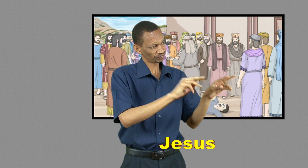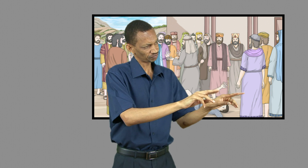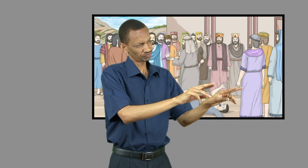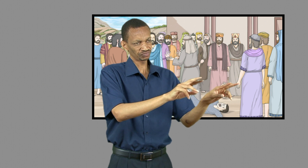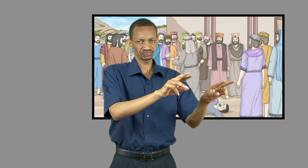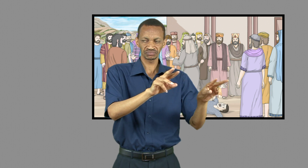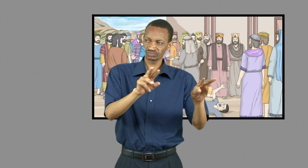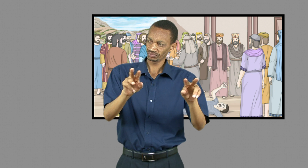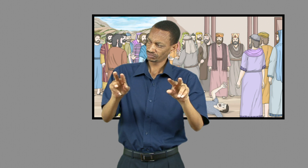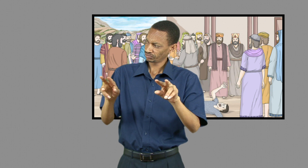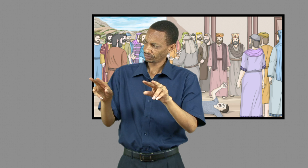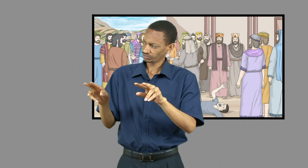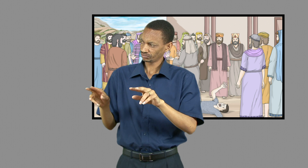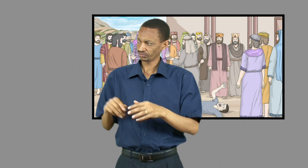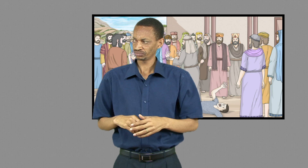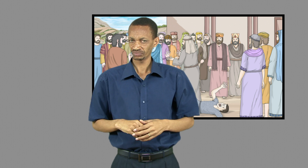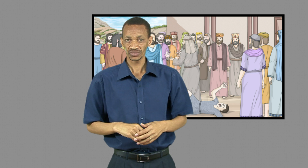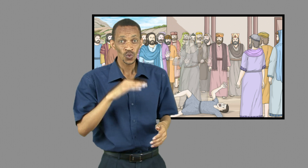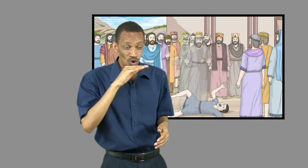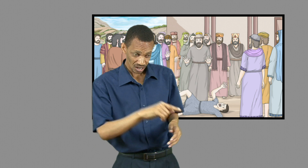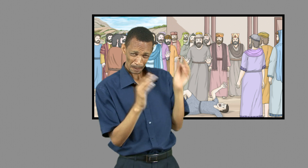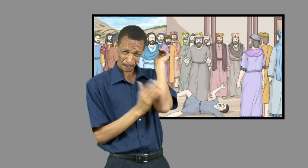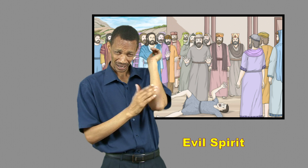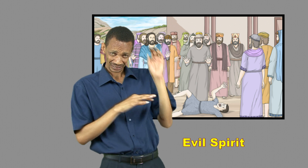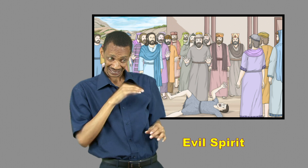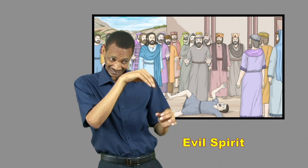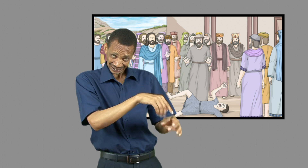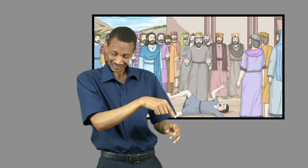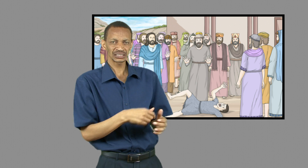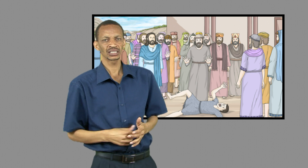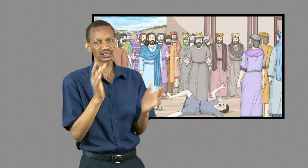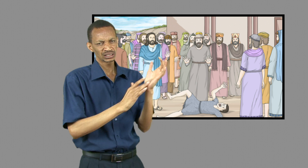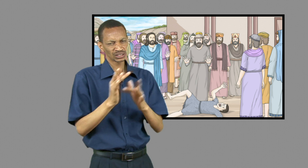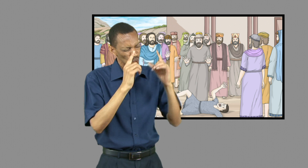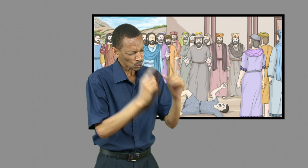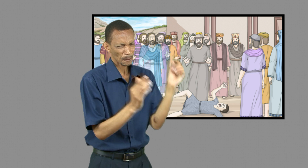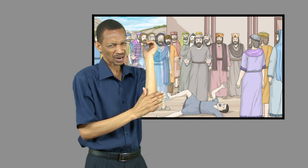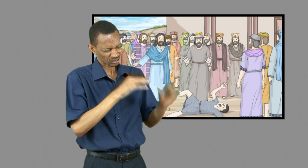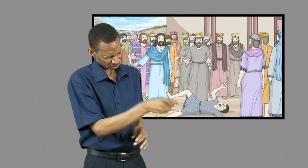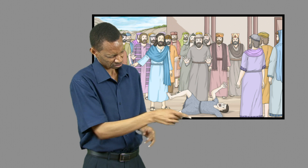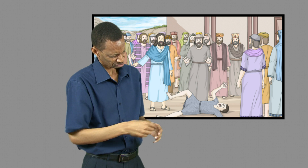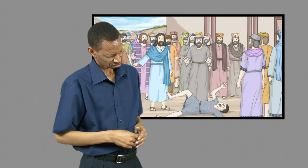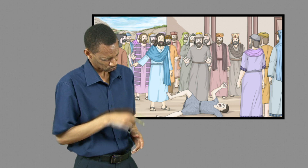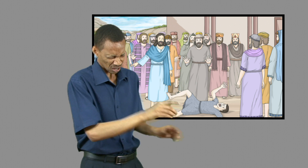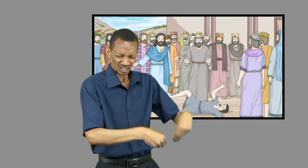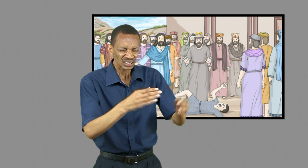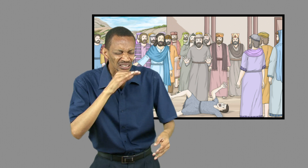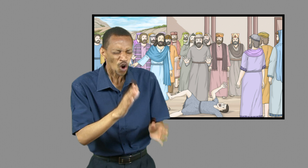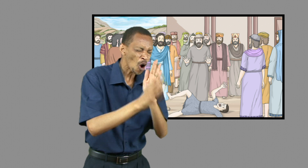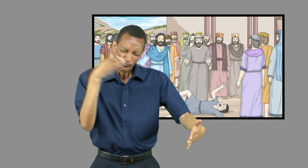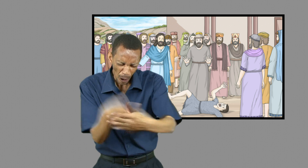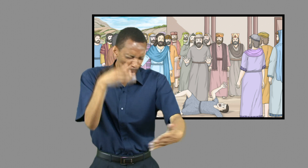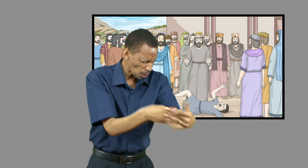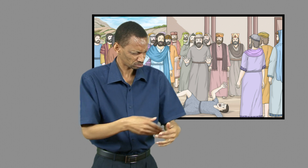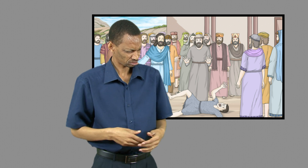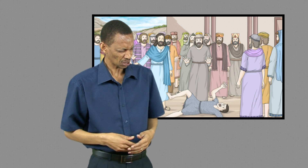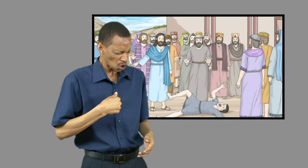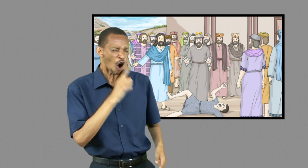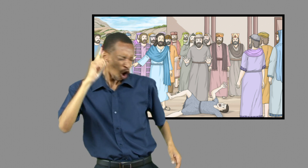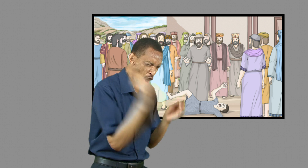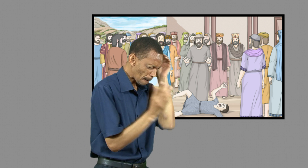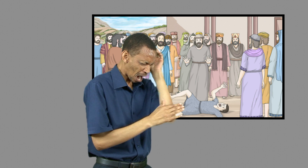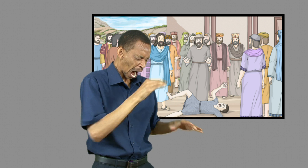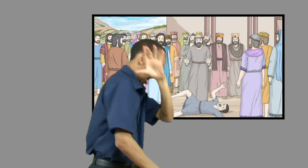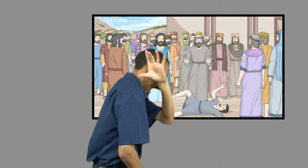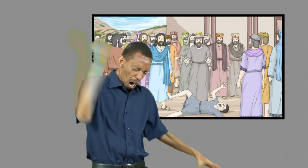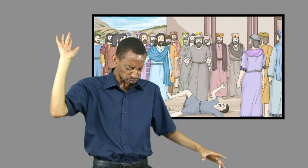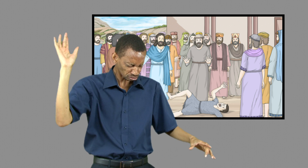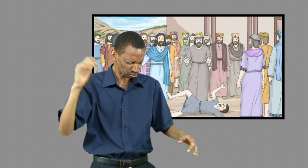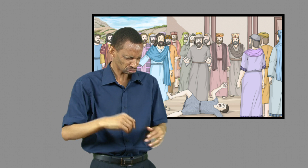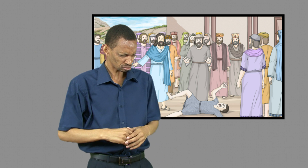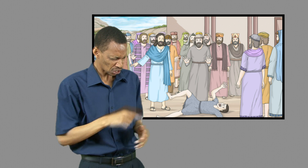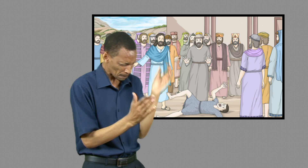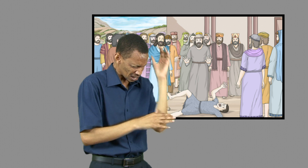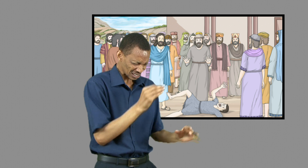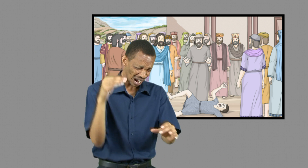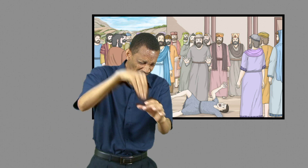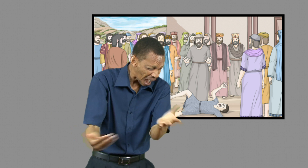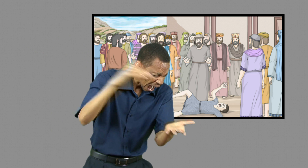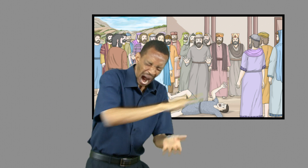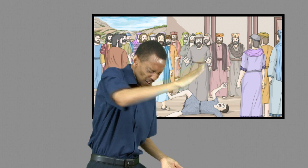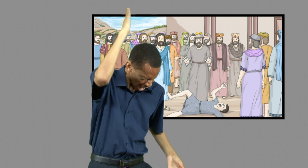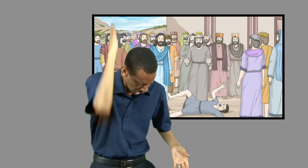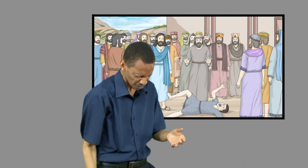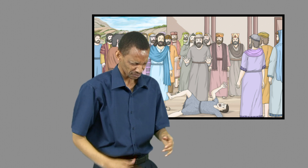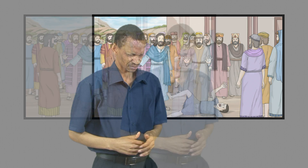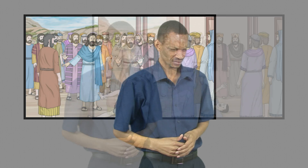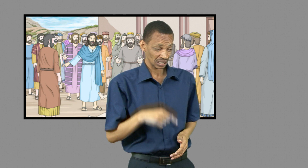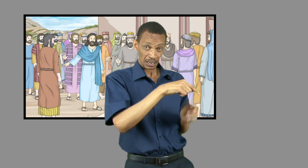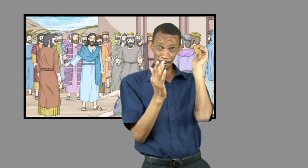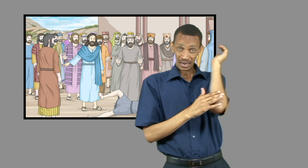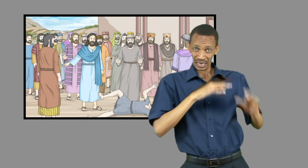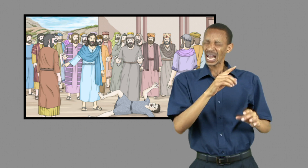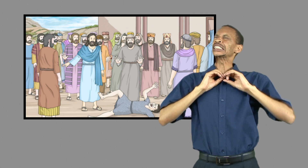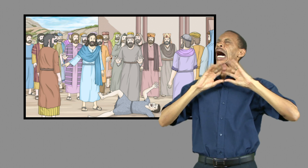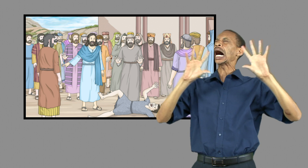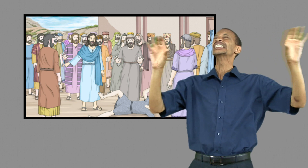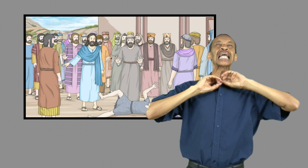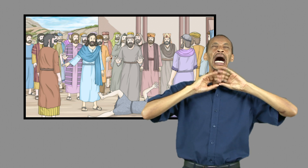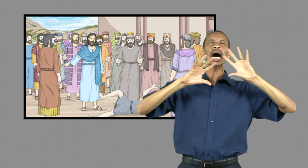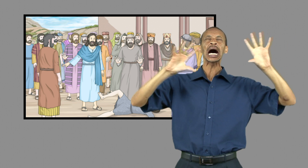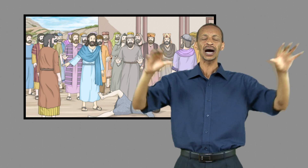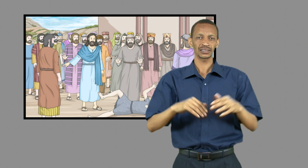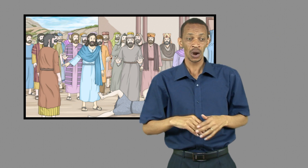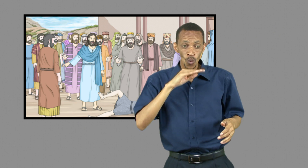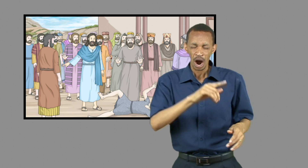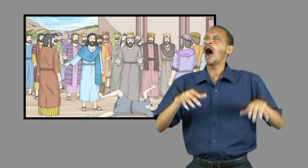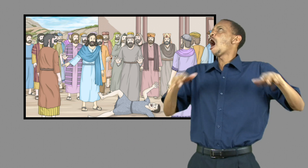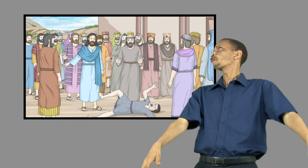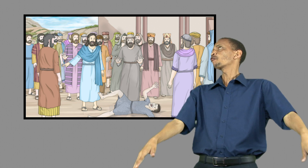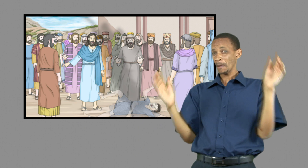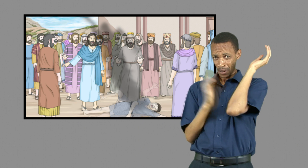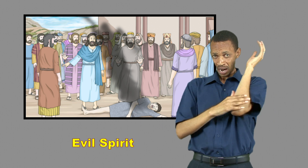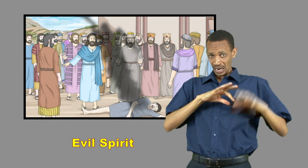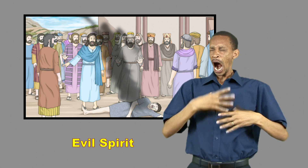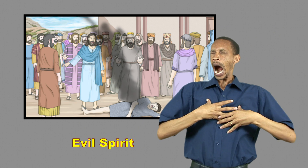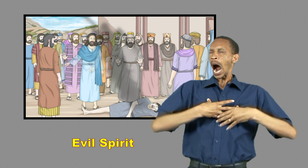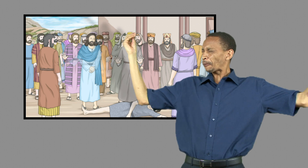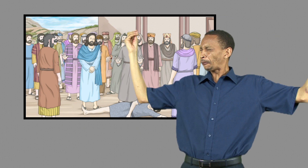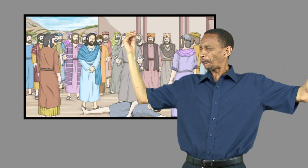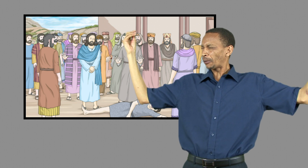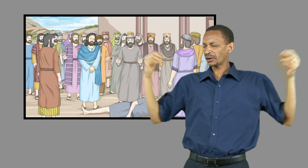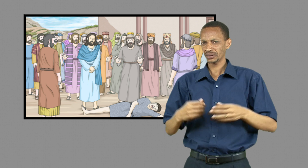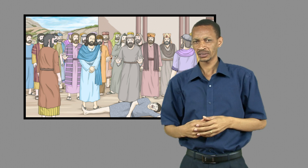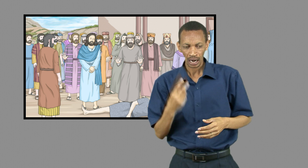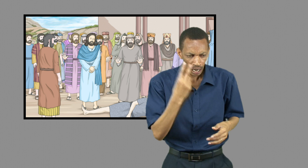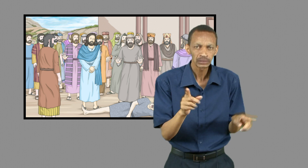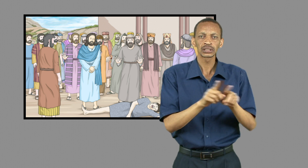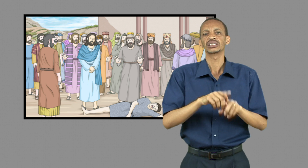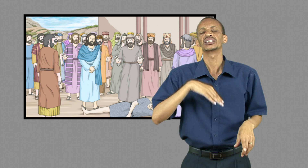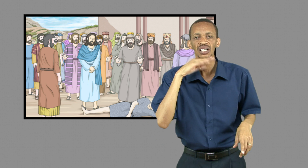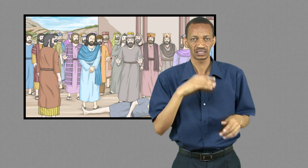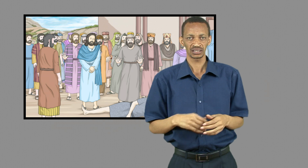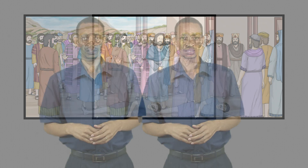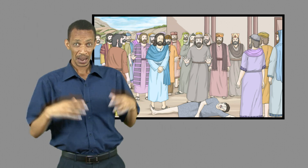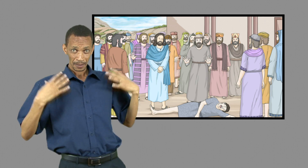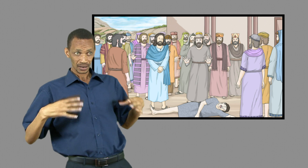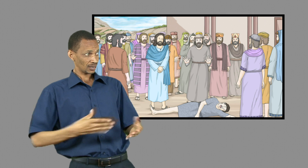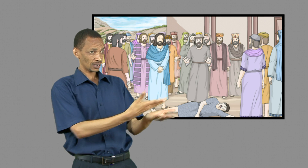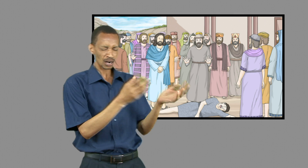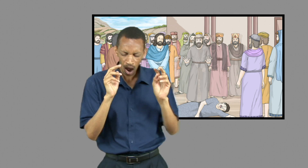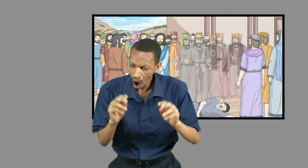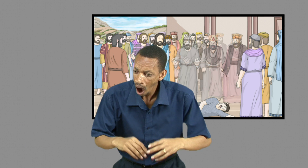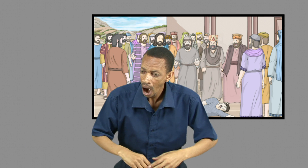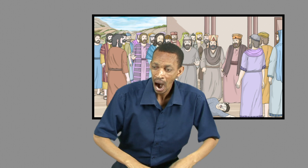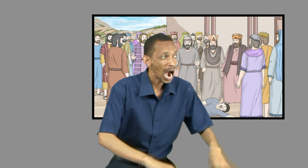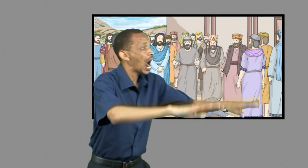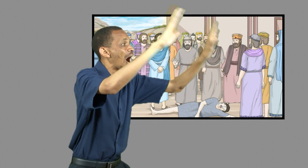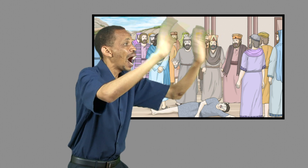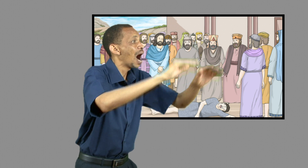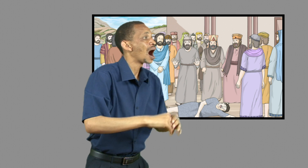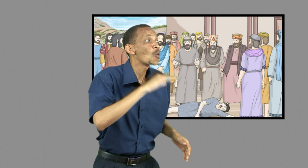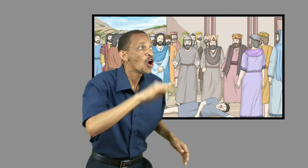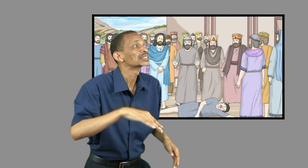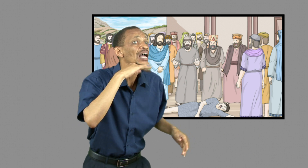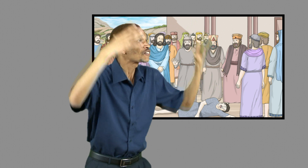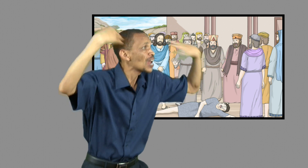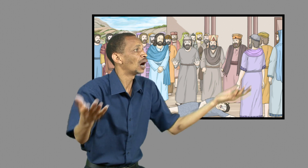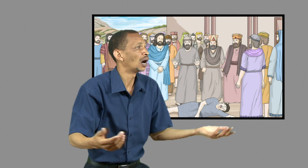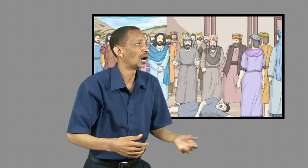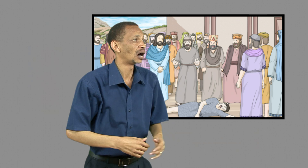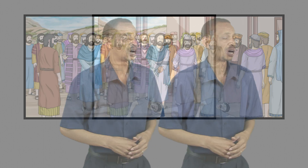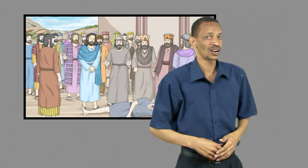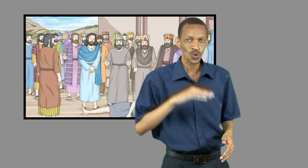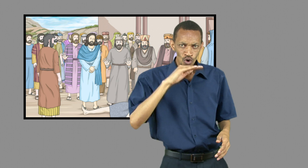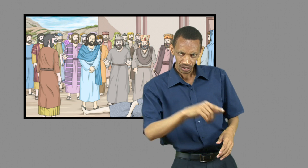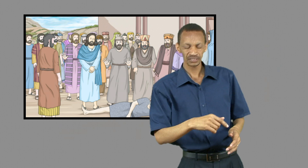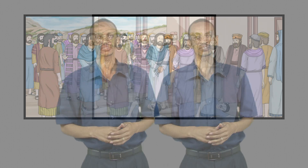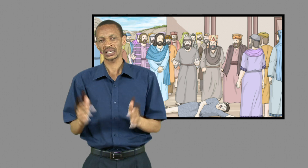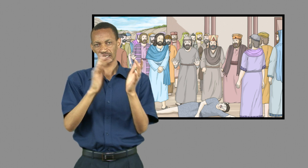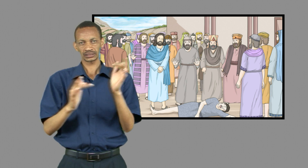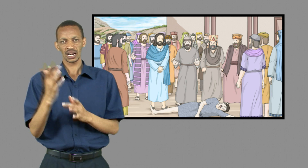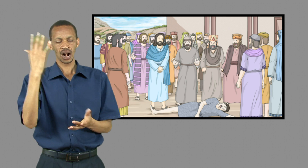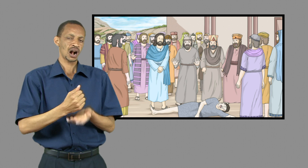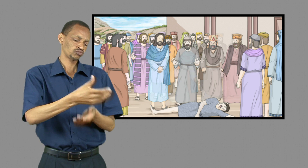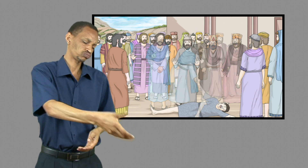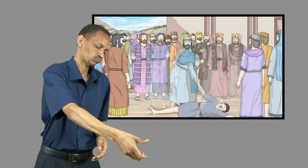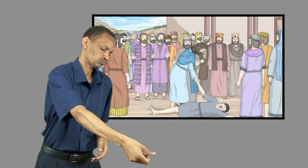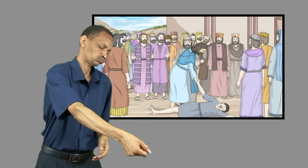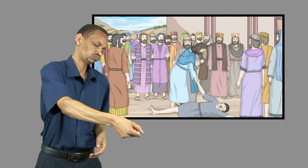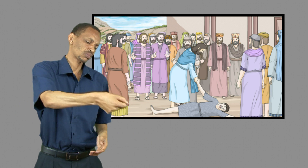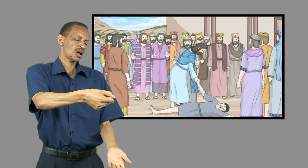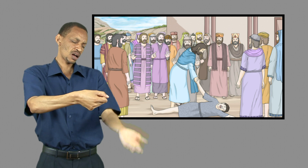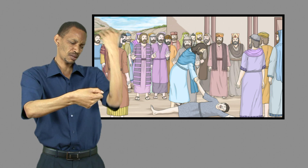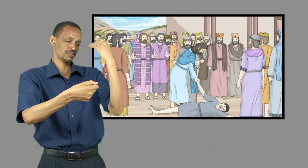“You deaf and mute spirit,” He said, “I command you to come out and never enter him again.” After shrieking and convulsing him violently, the spirit came out. The boy became like a corpse, so that many said, “He is dead.”